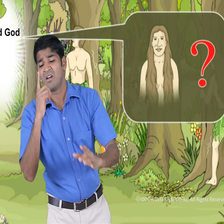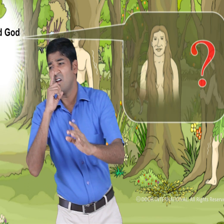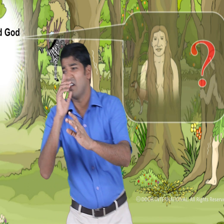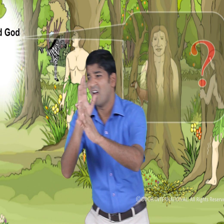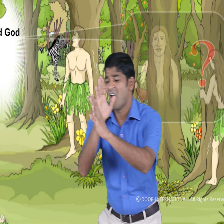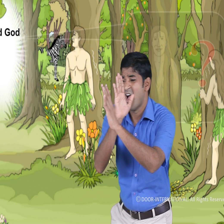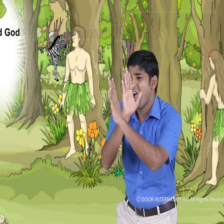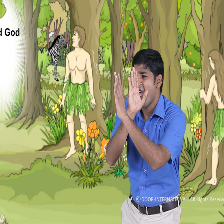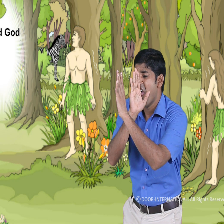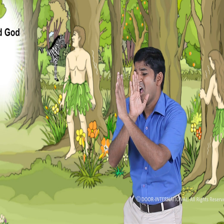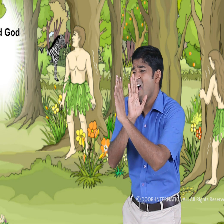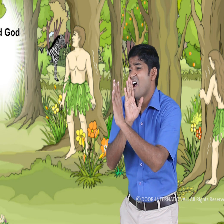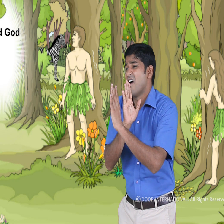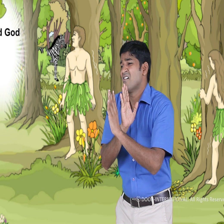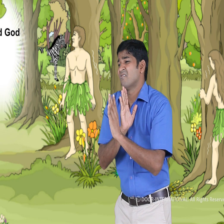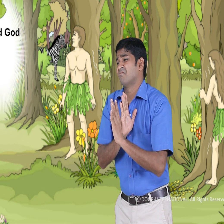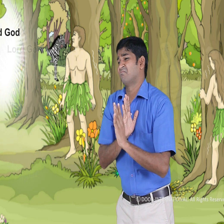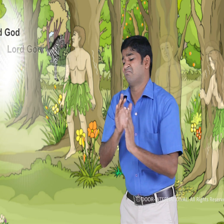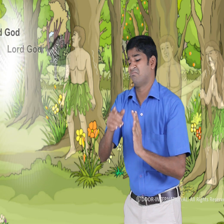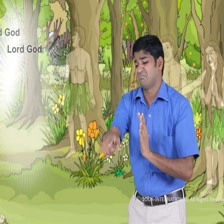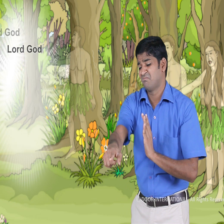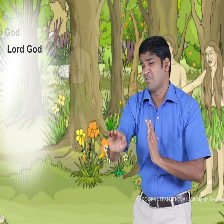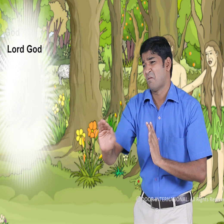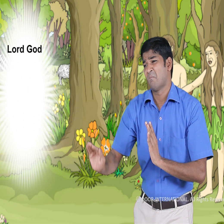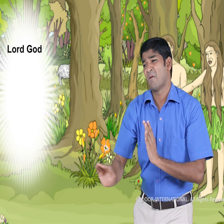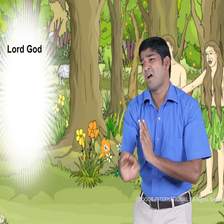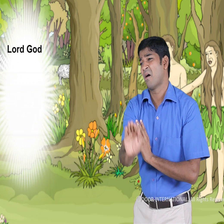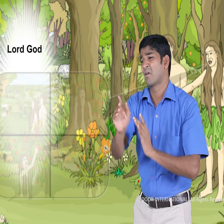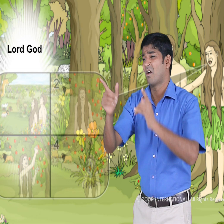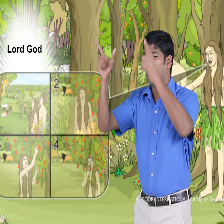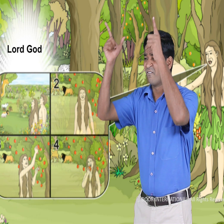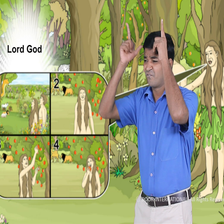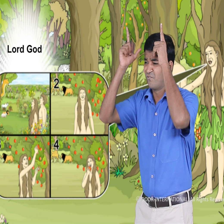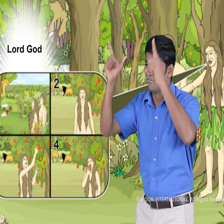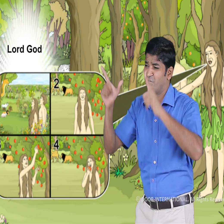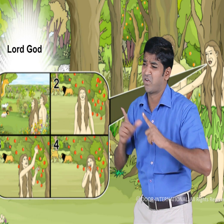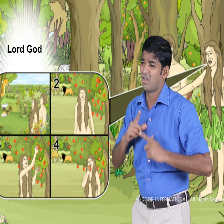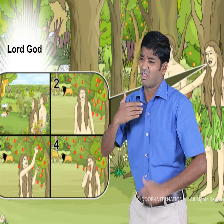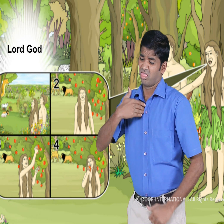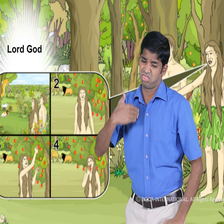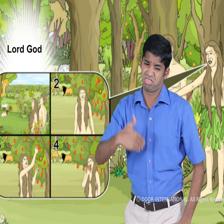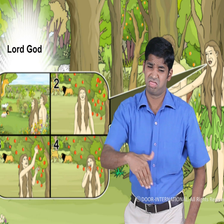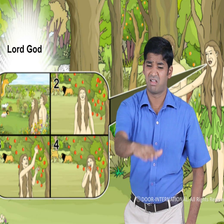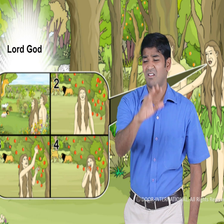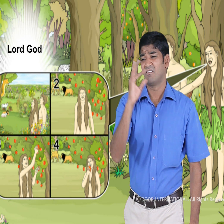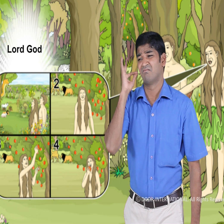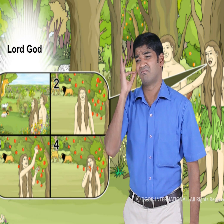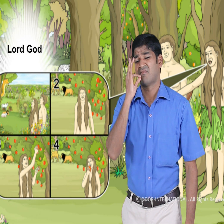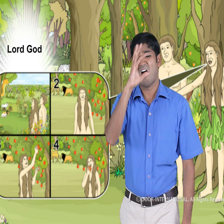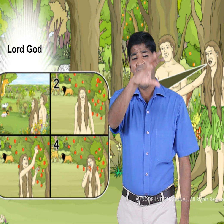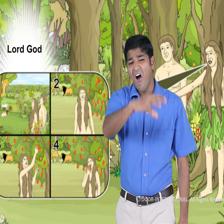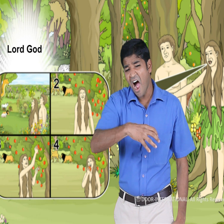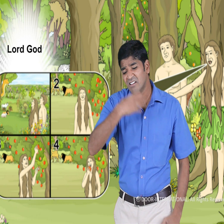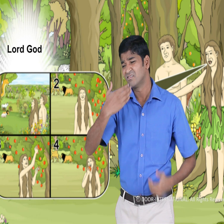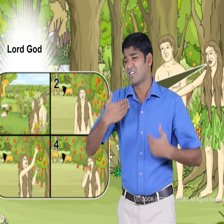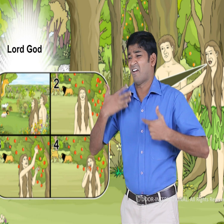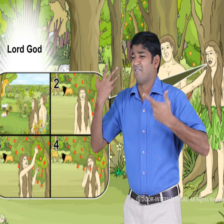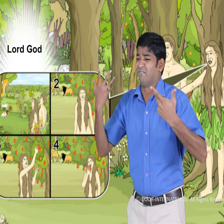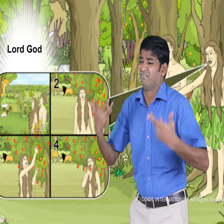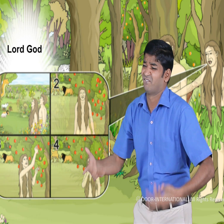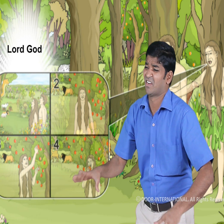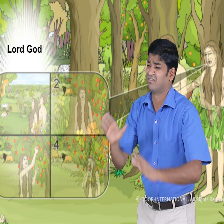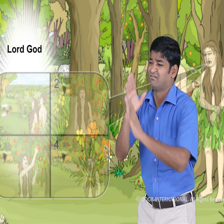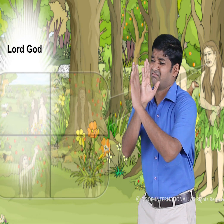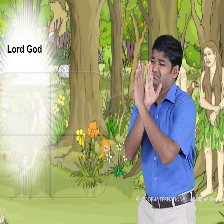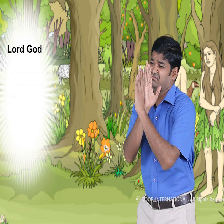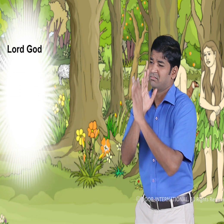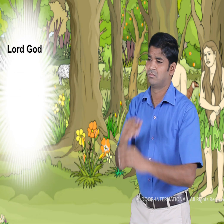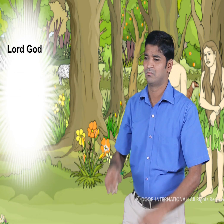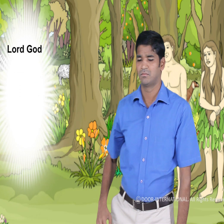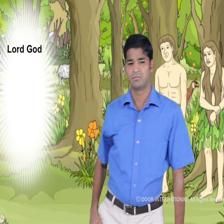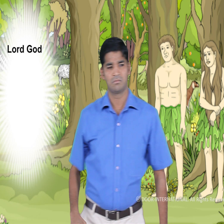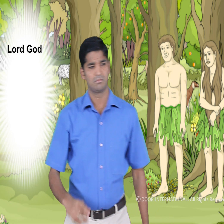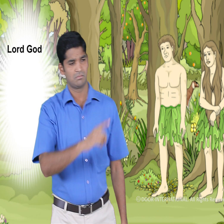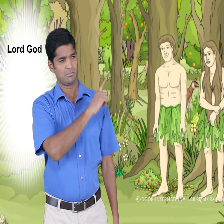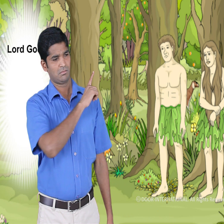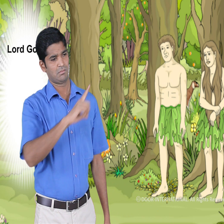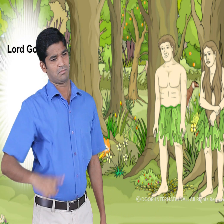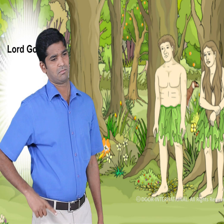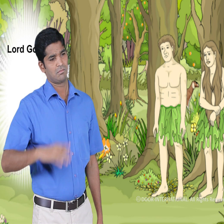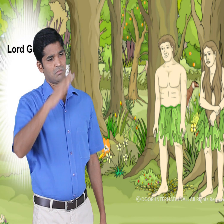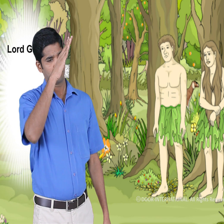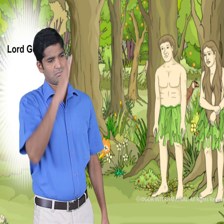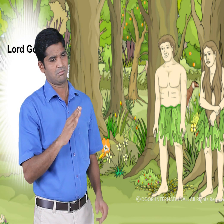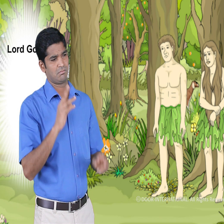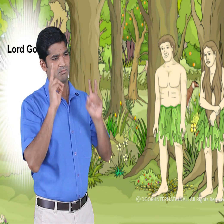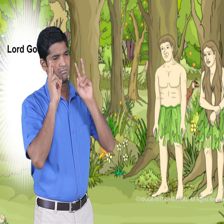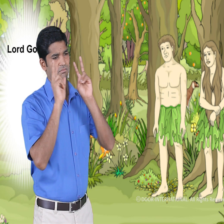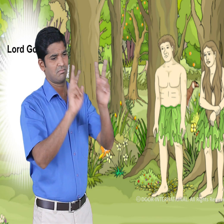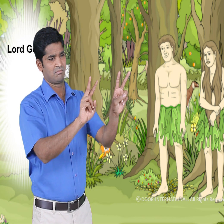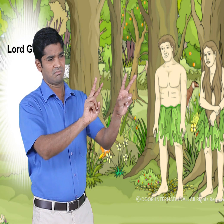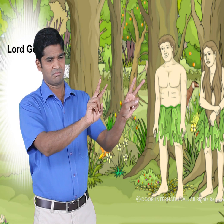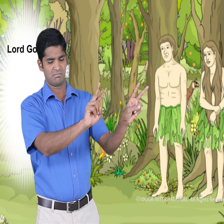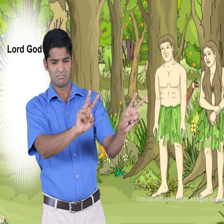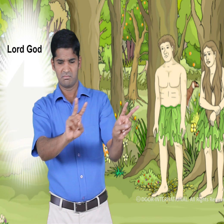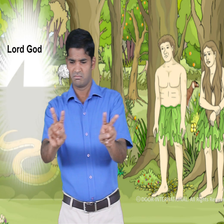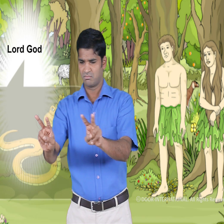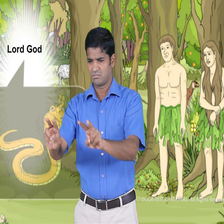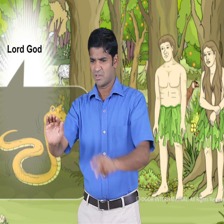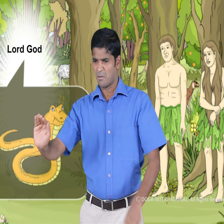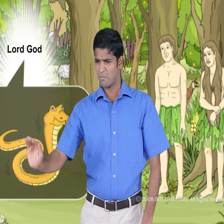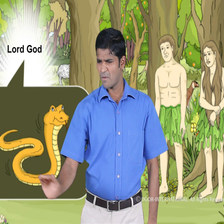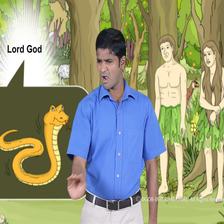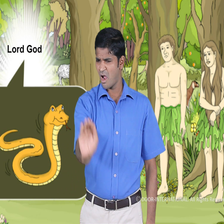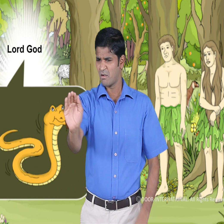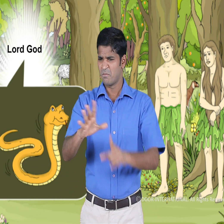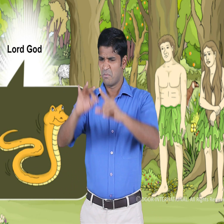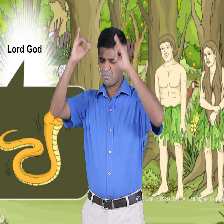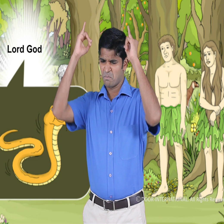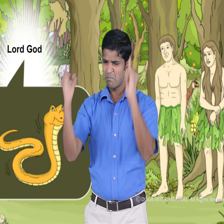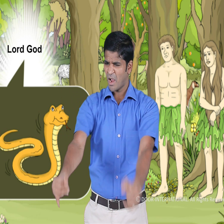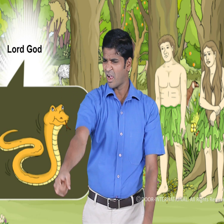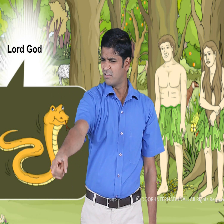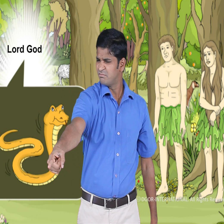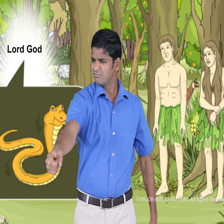“The serpent deceived me,” she replied, “and I ate.”